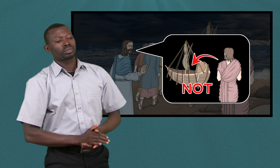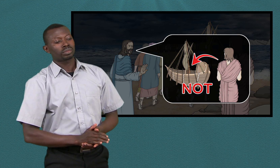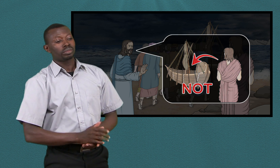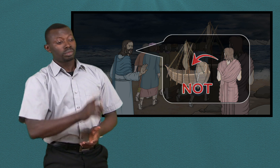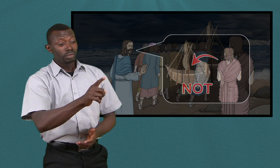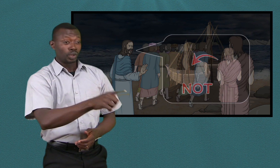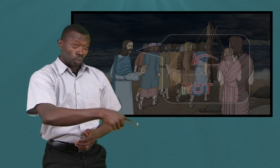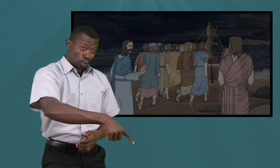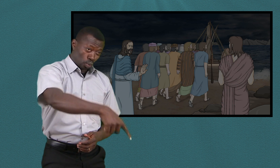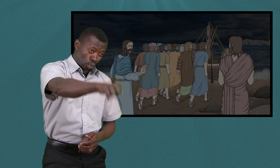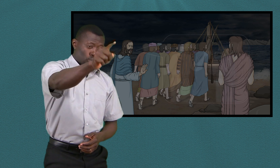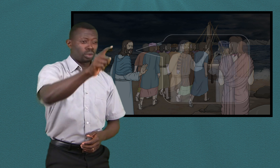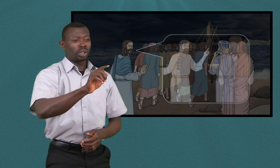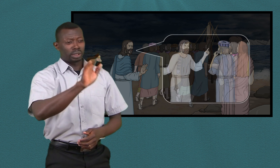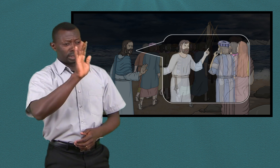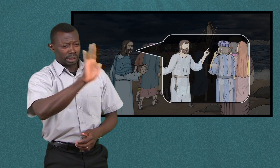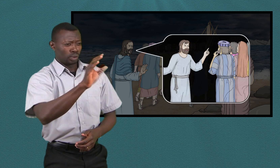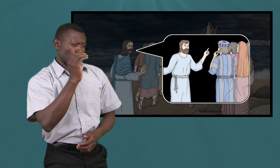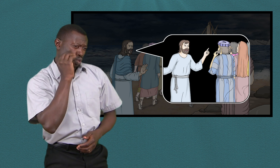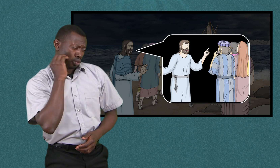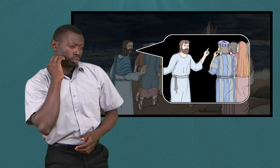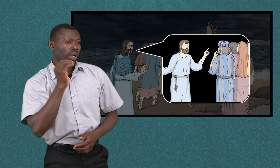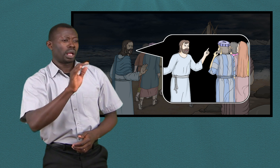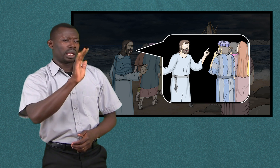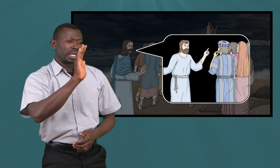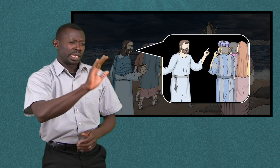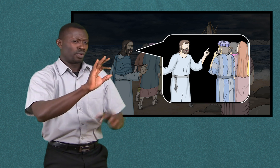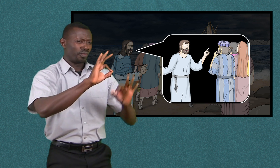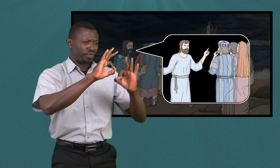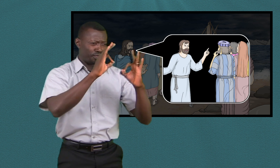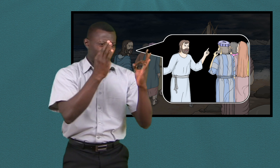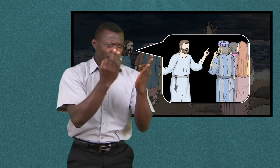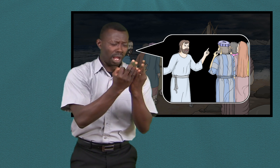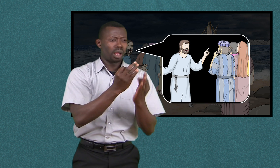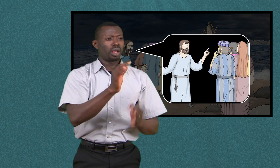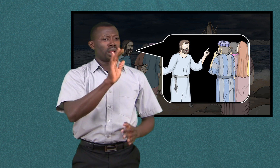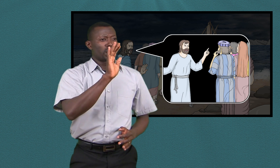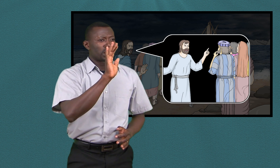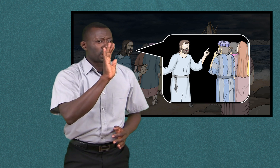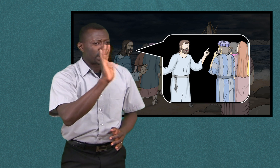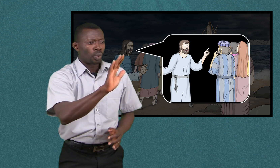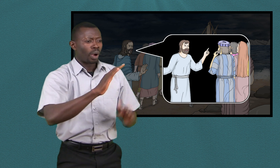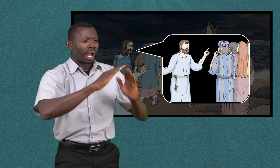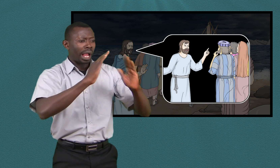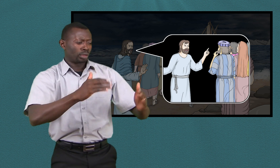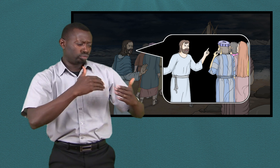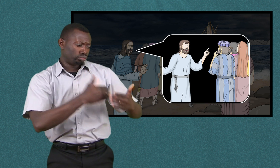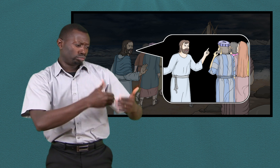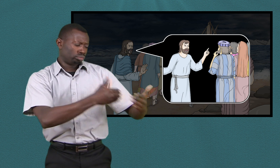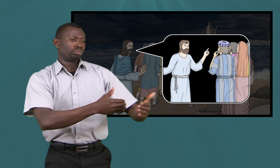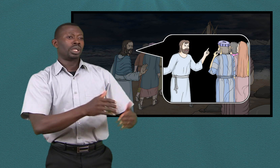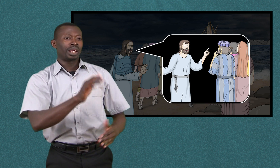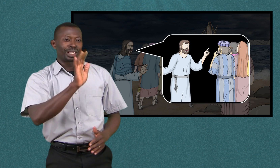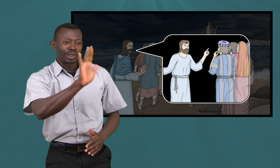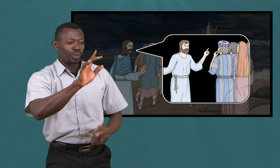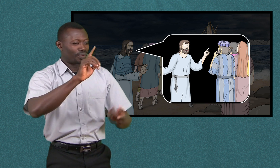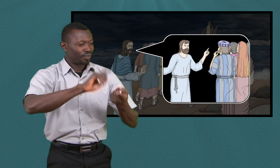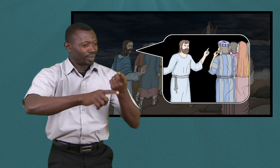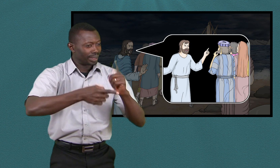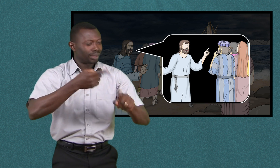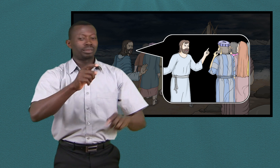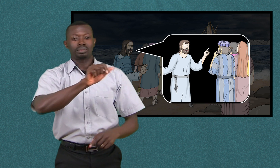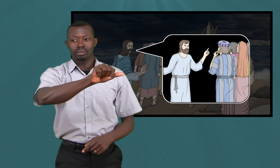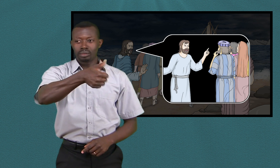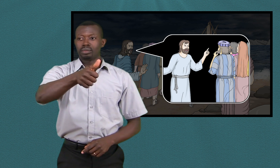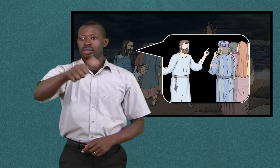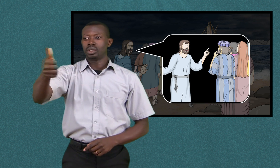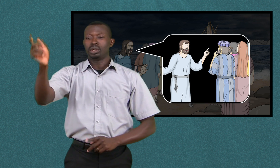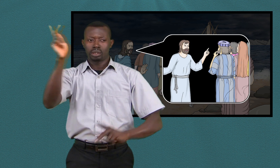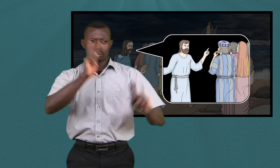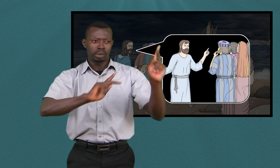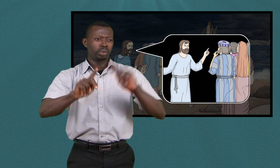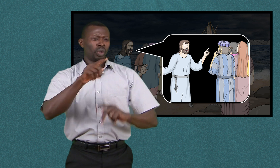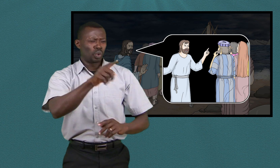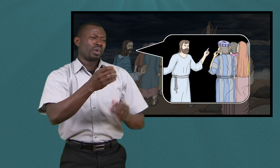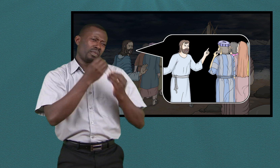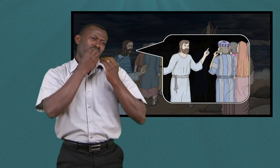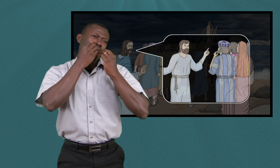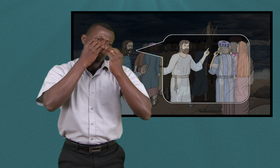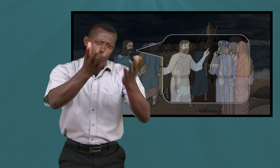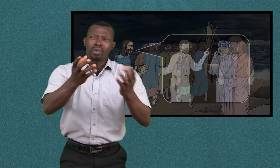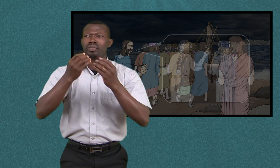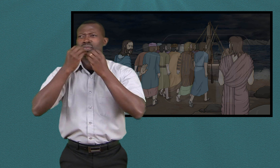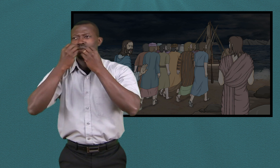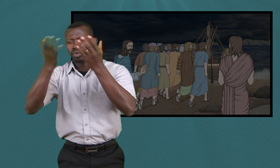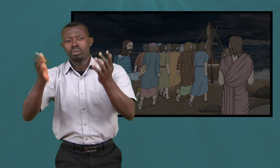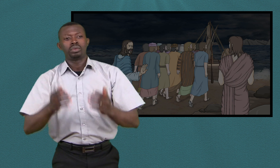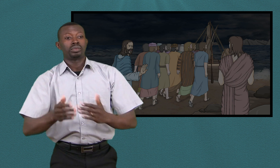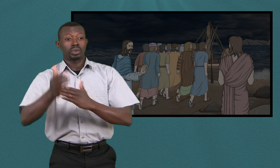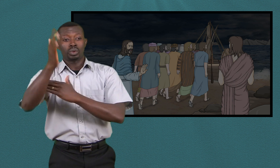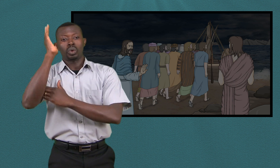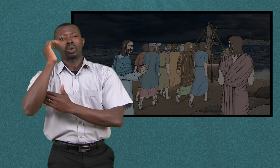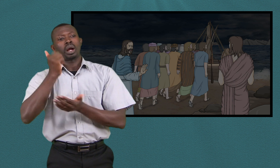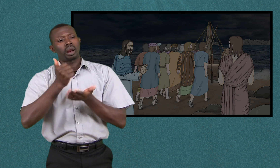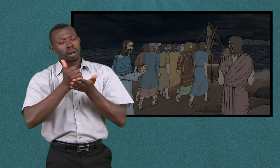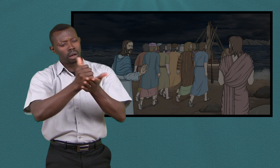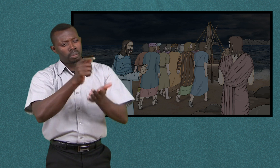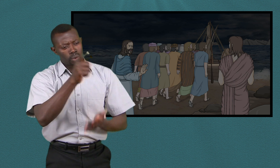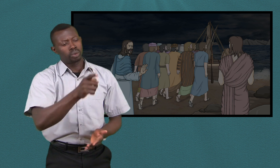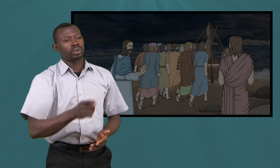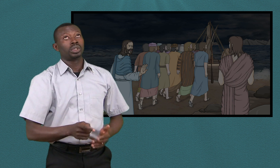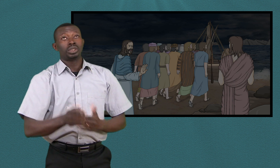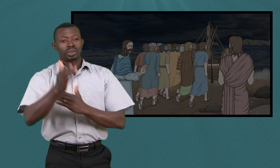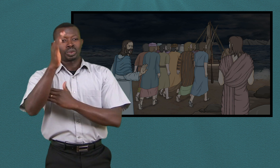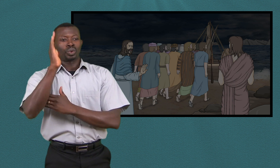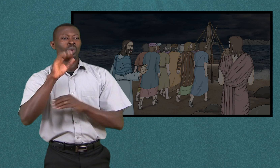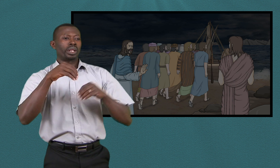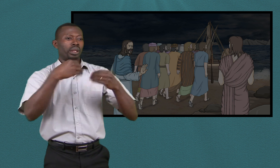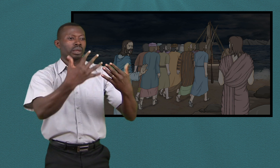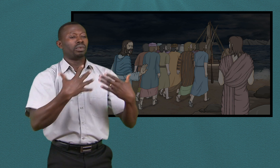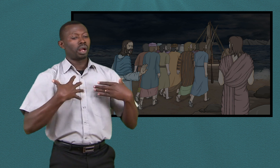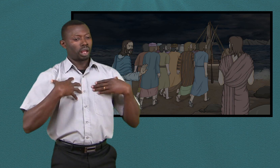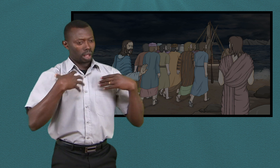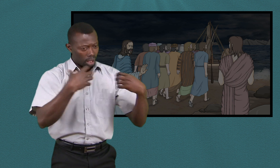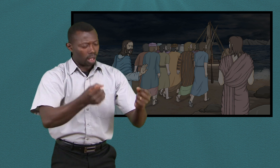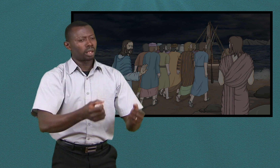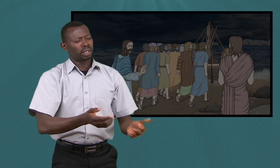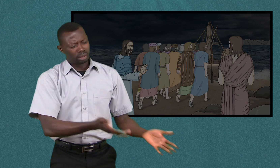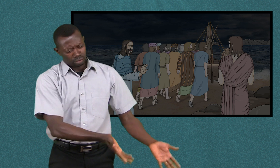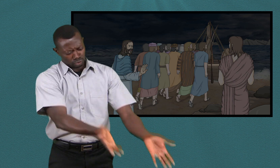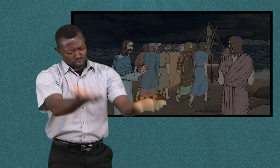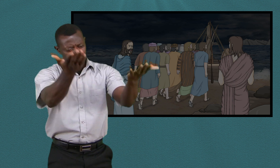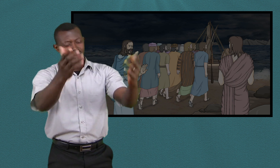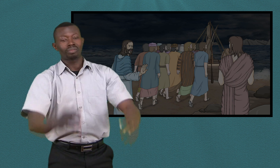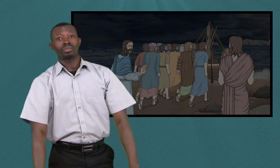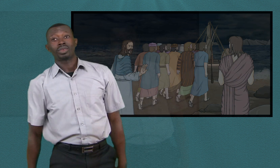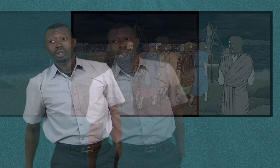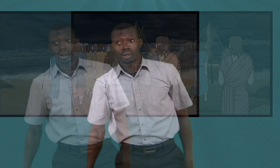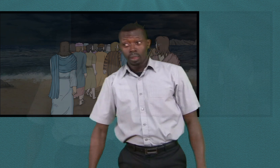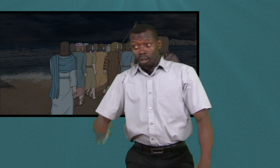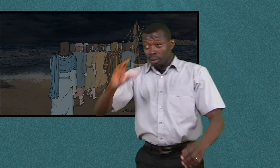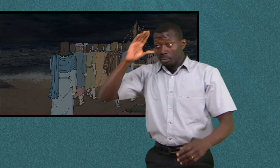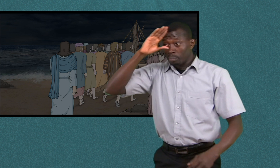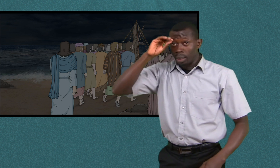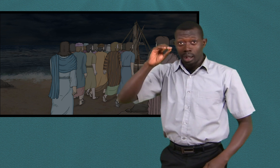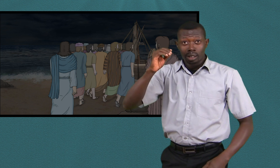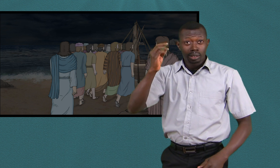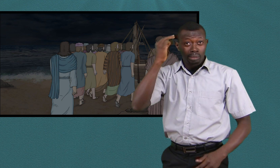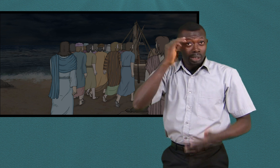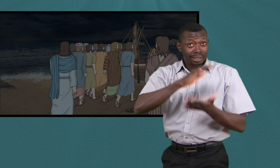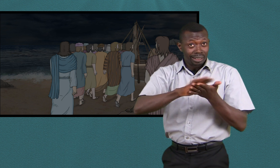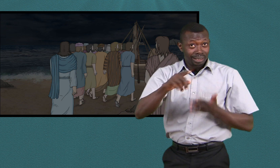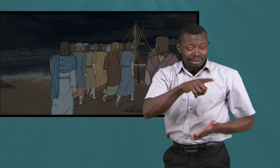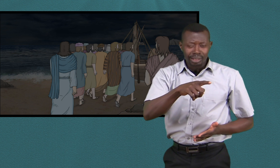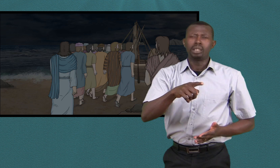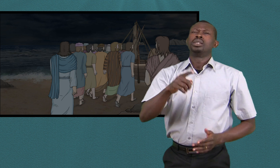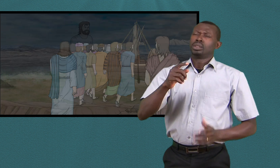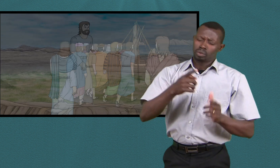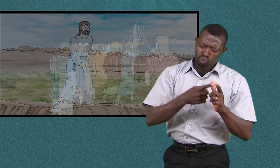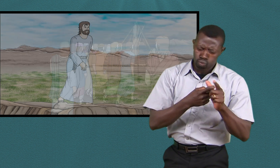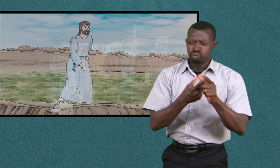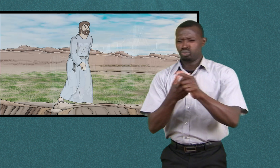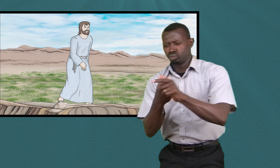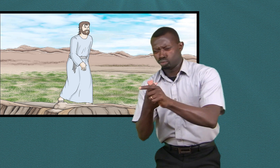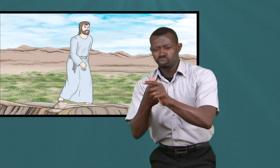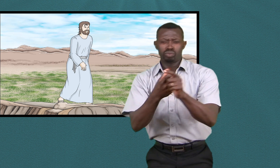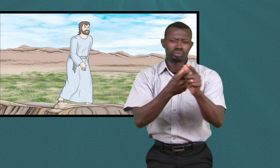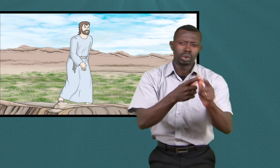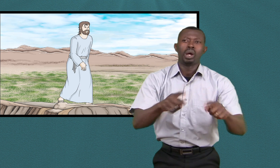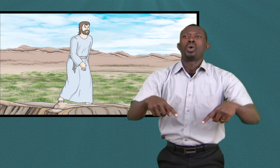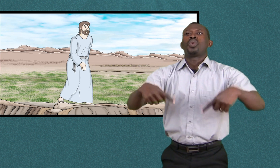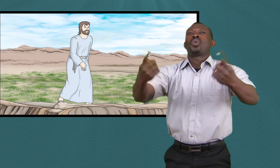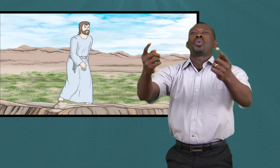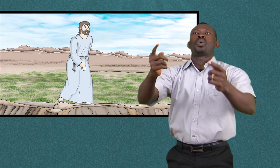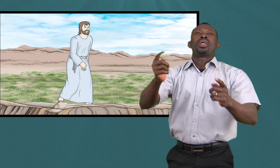“Go home to your own people,” He said, “and tell them how much the Lord has done for you, and what mercy He has shown you.”